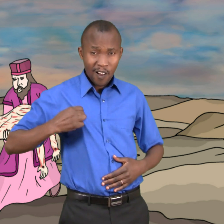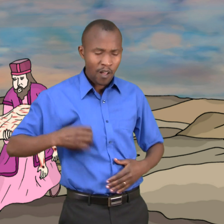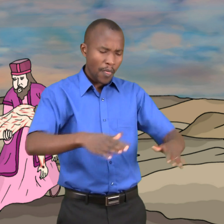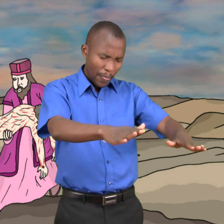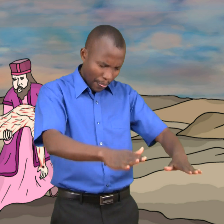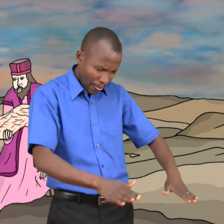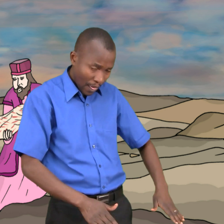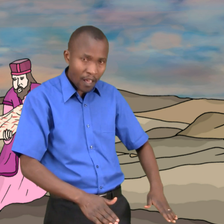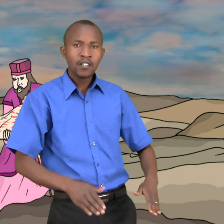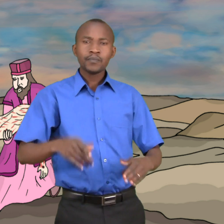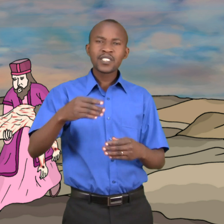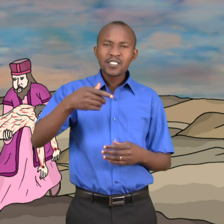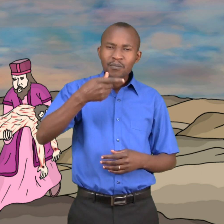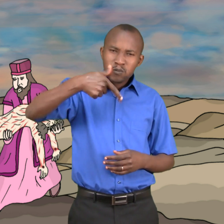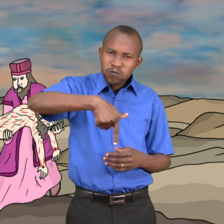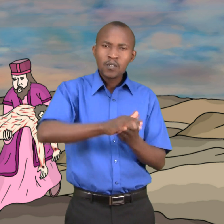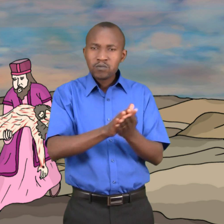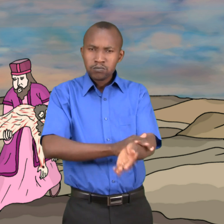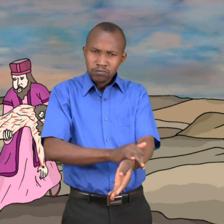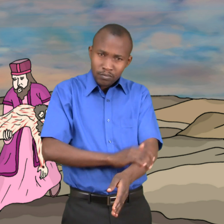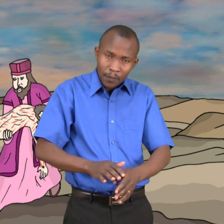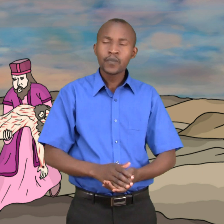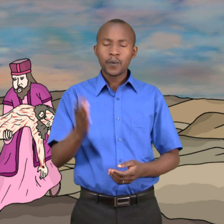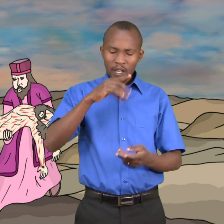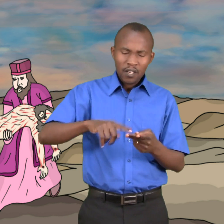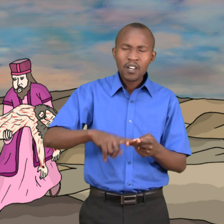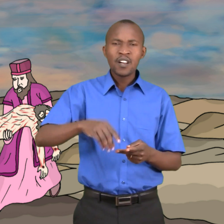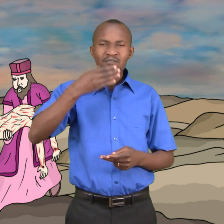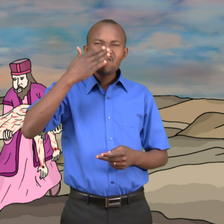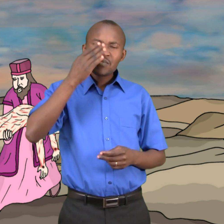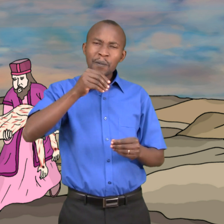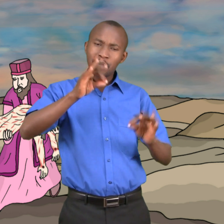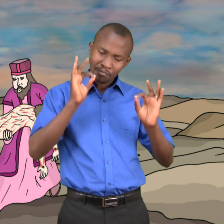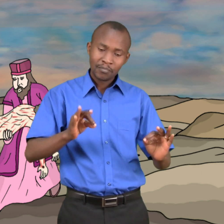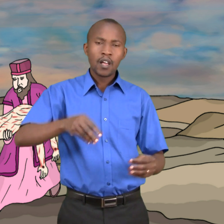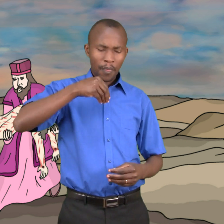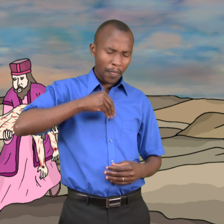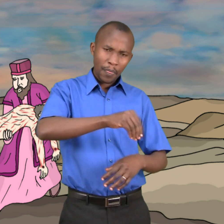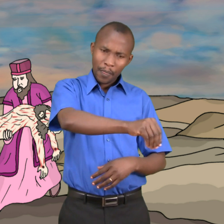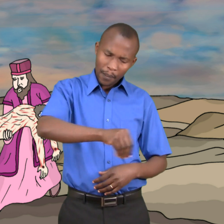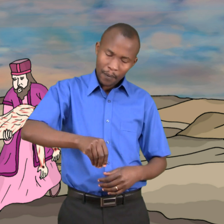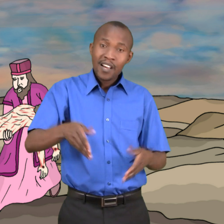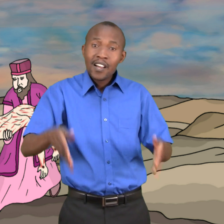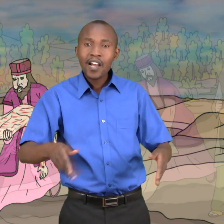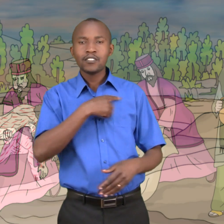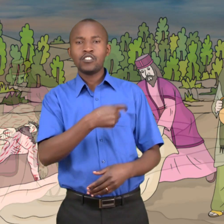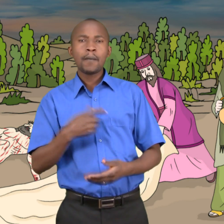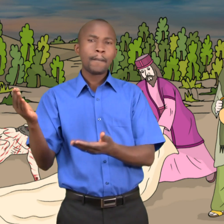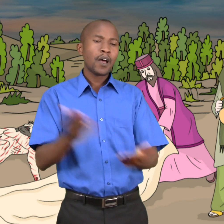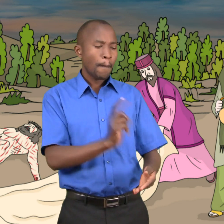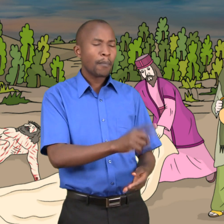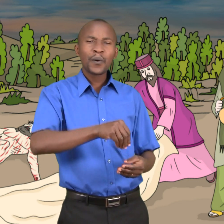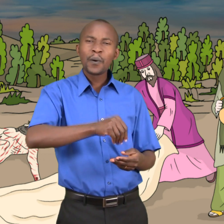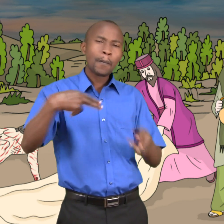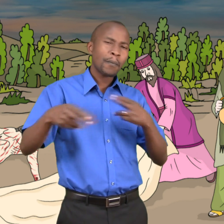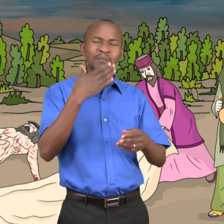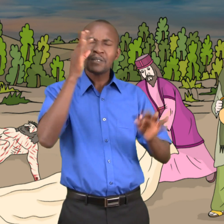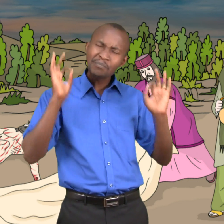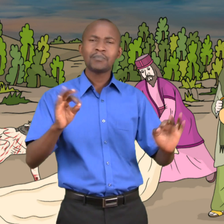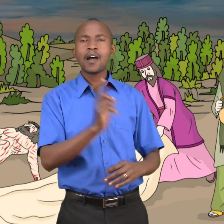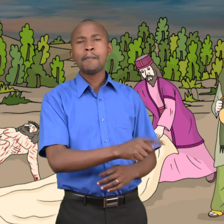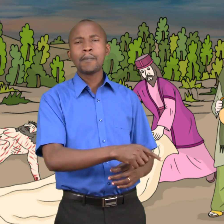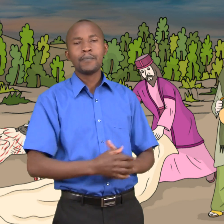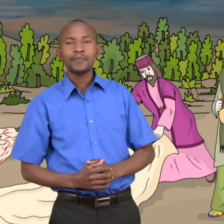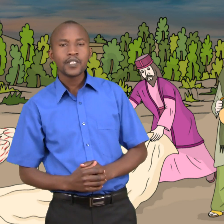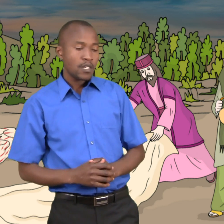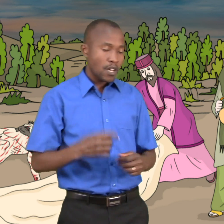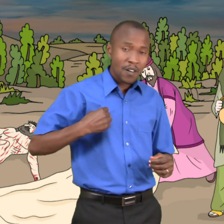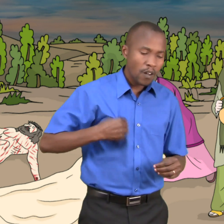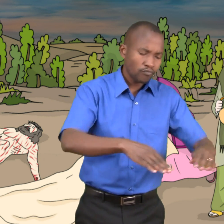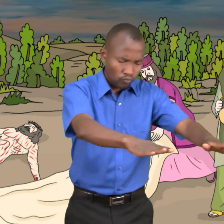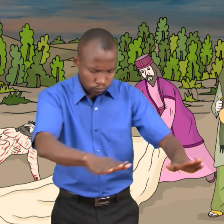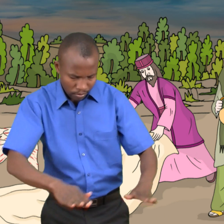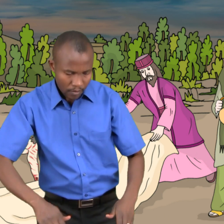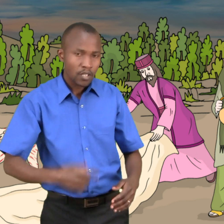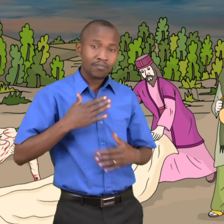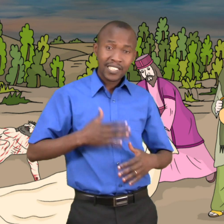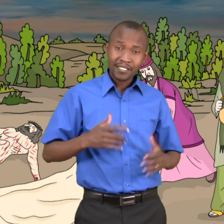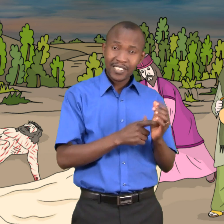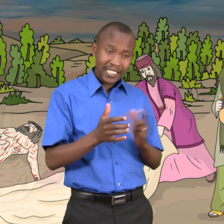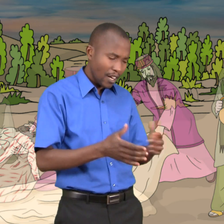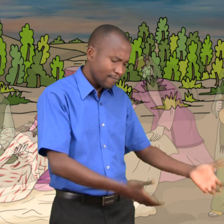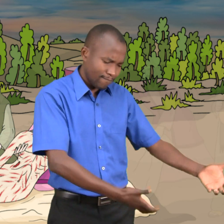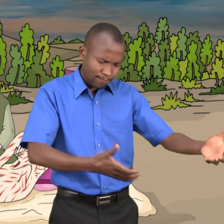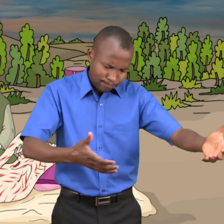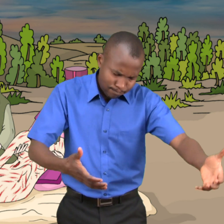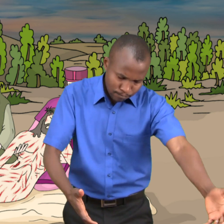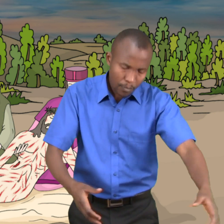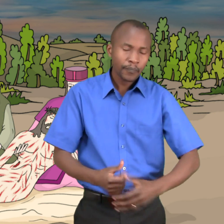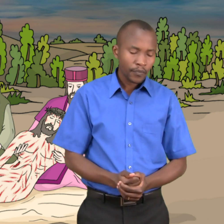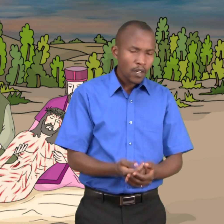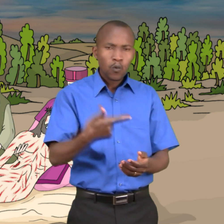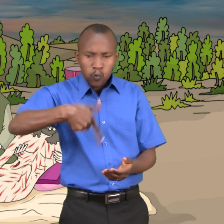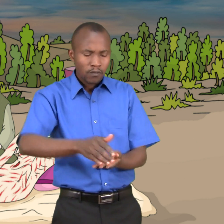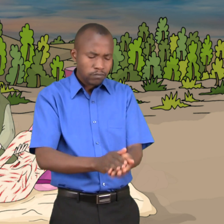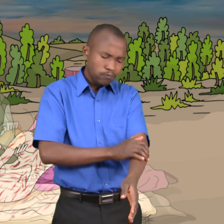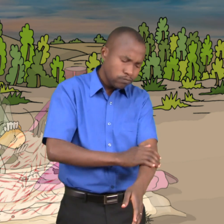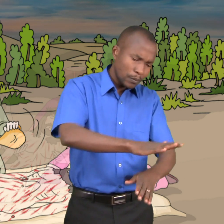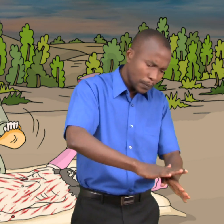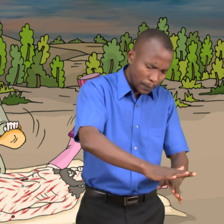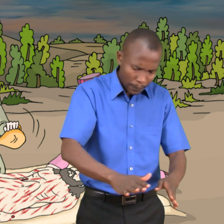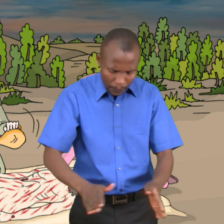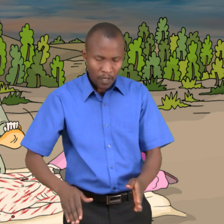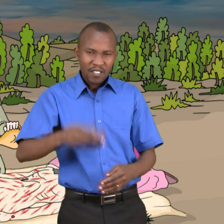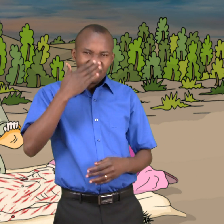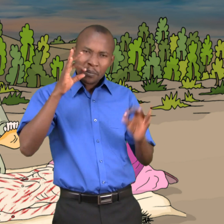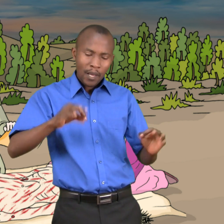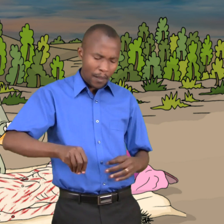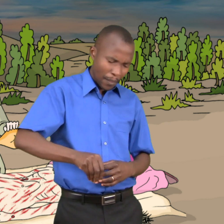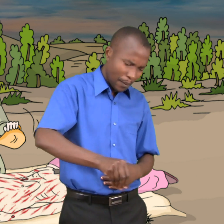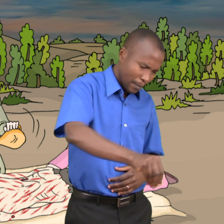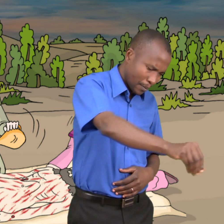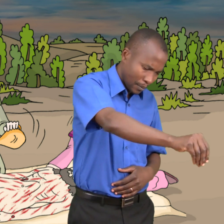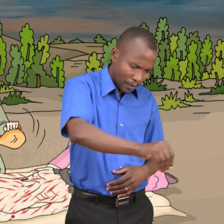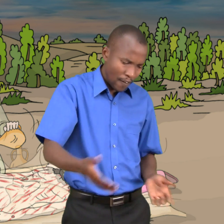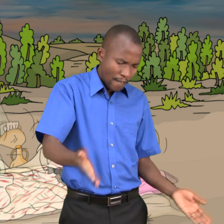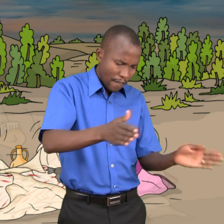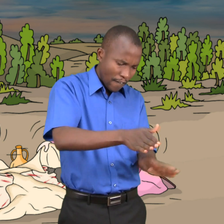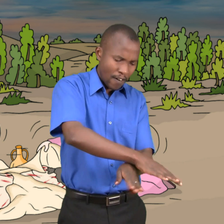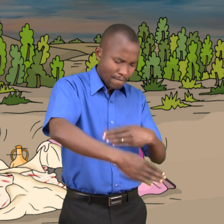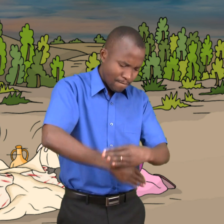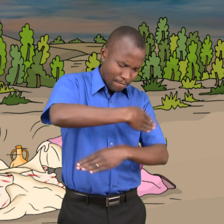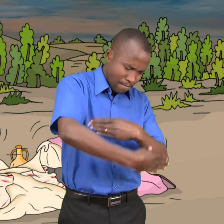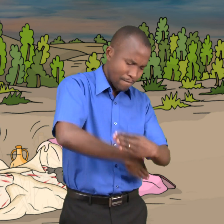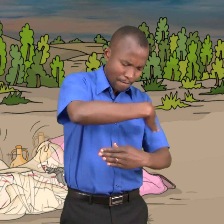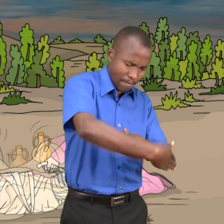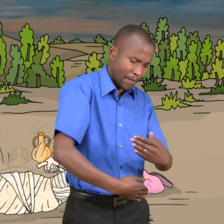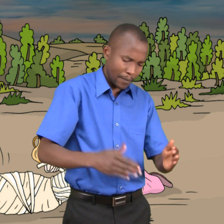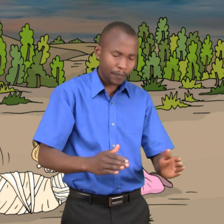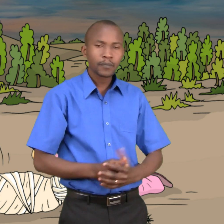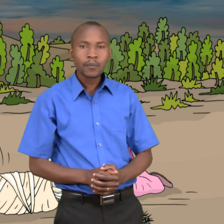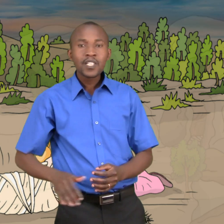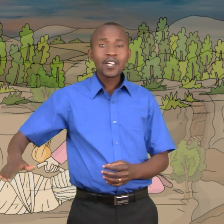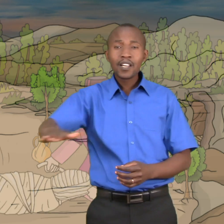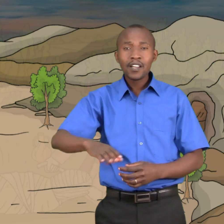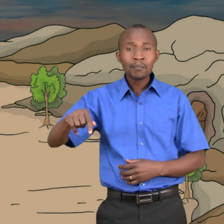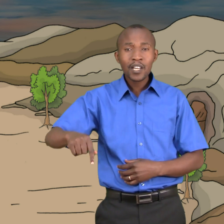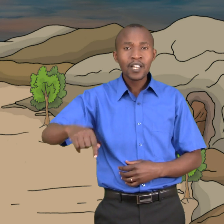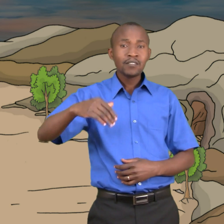So they took the body of Jesus and wrapped it in linen cloths with the spices, according to the Jewish burial custom.